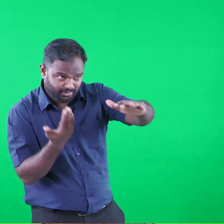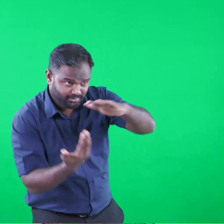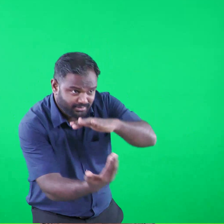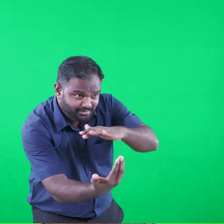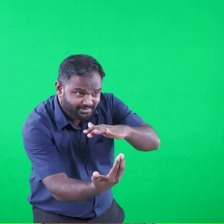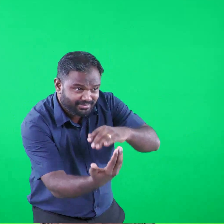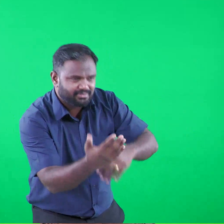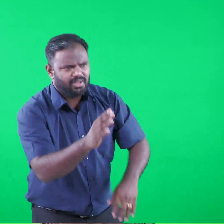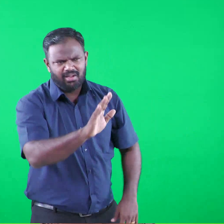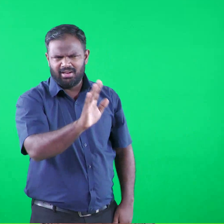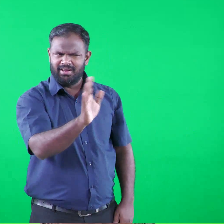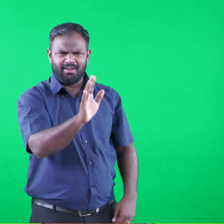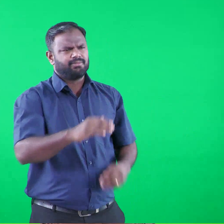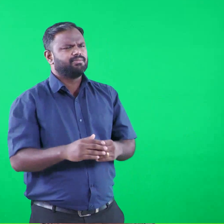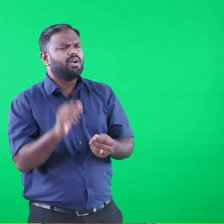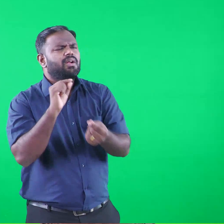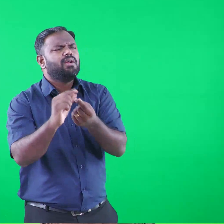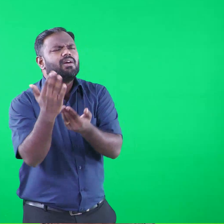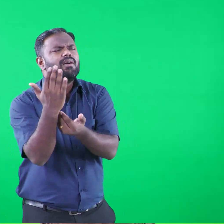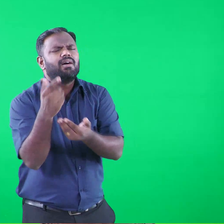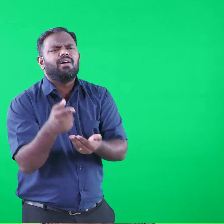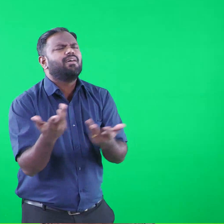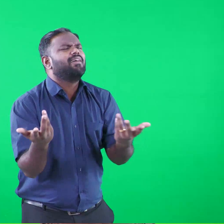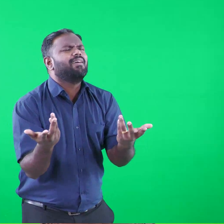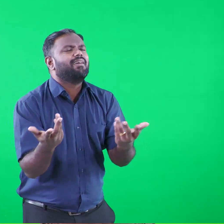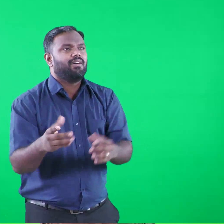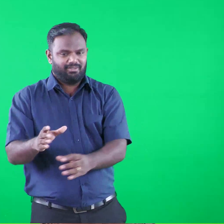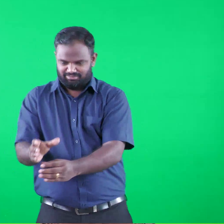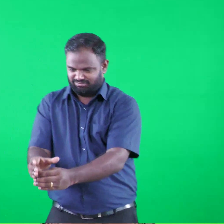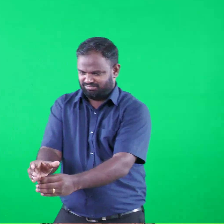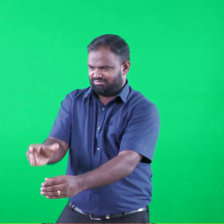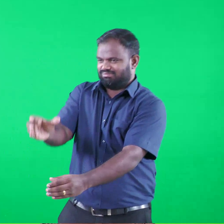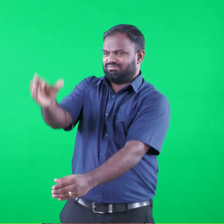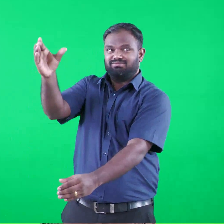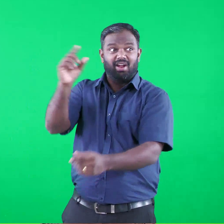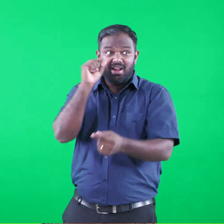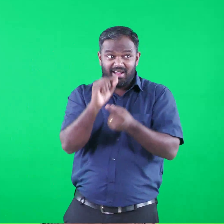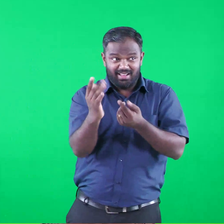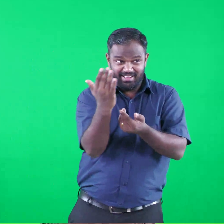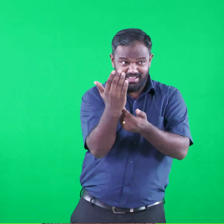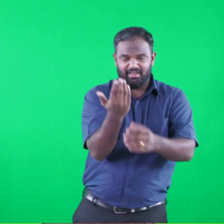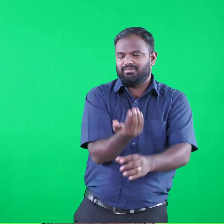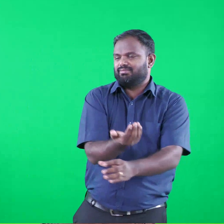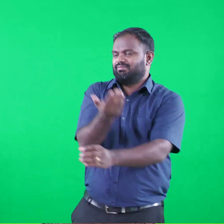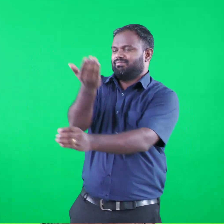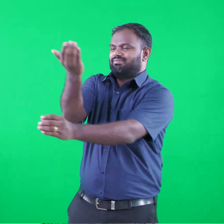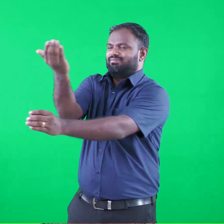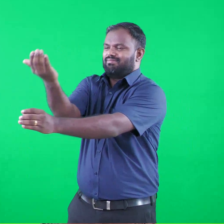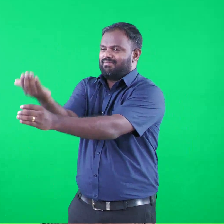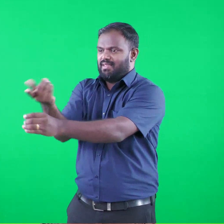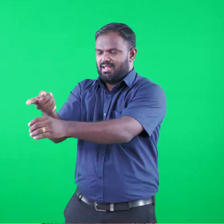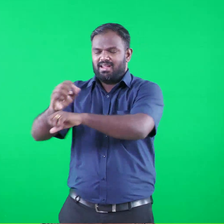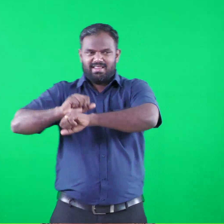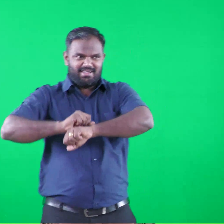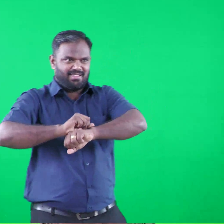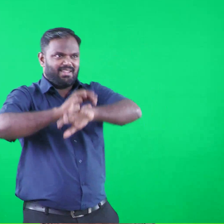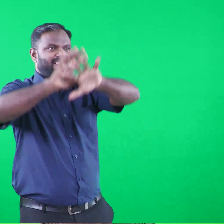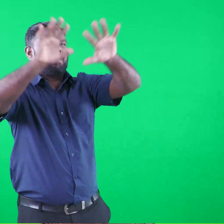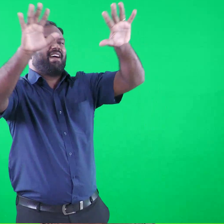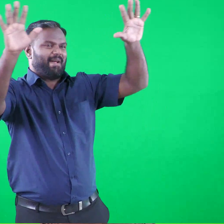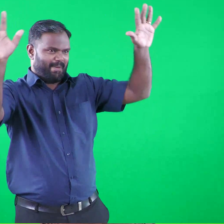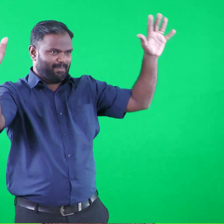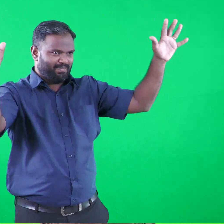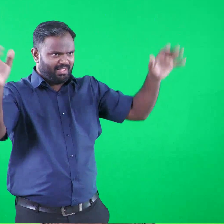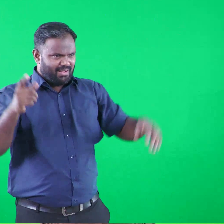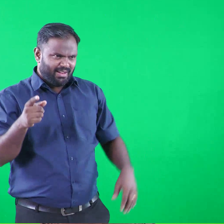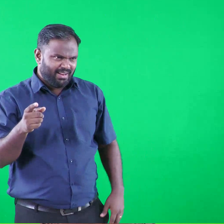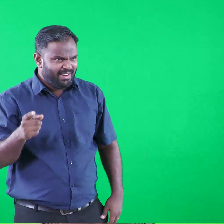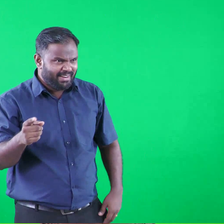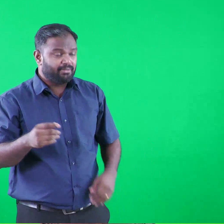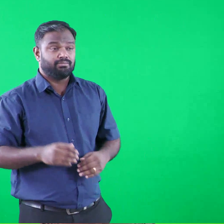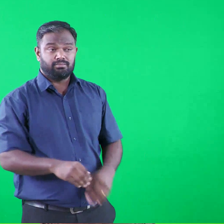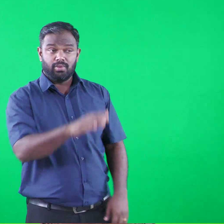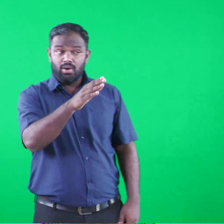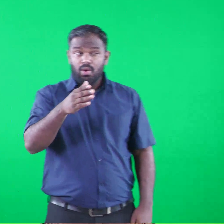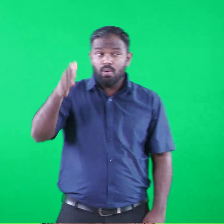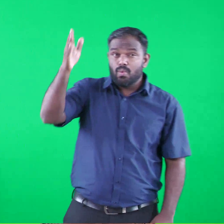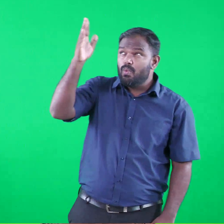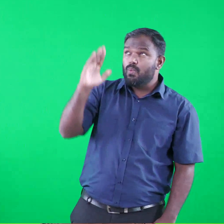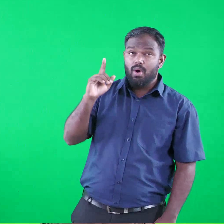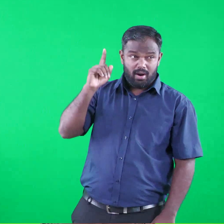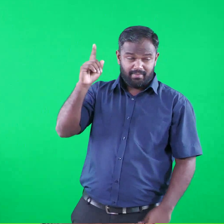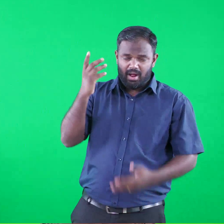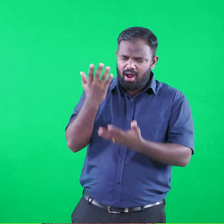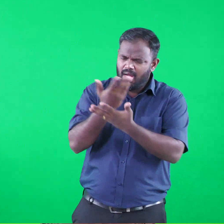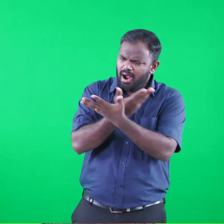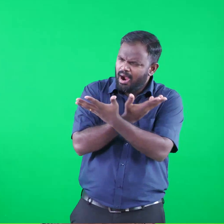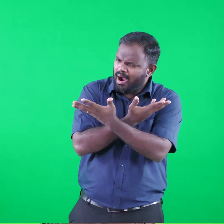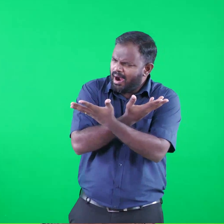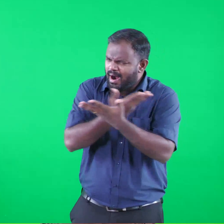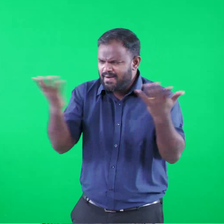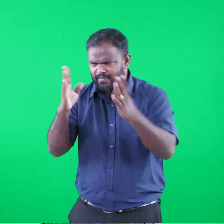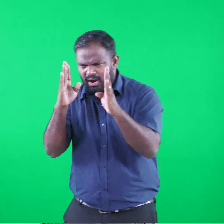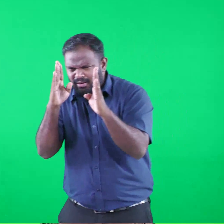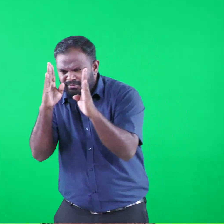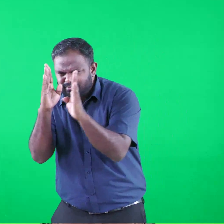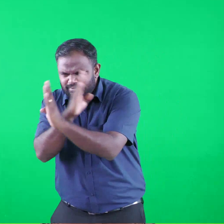Doesn' t he set it on a stand?